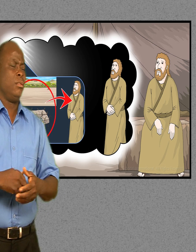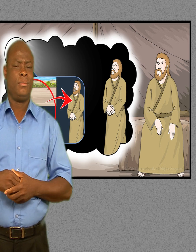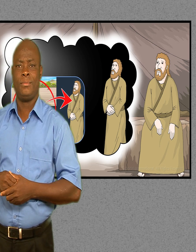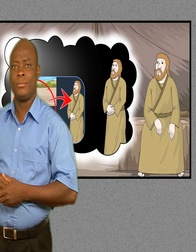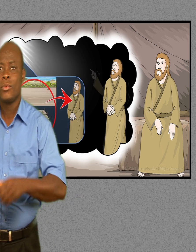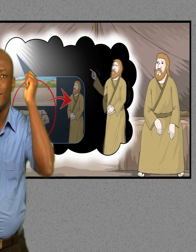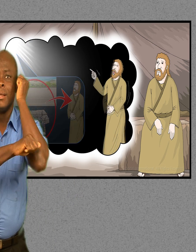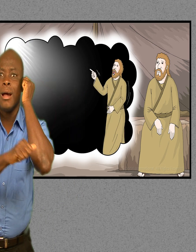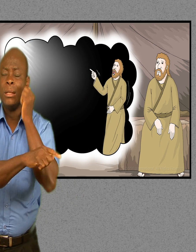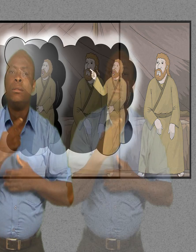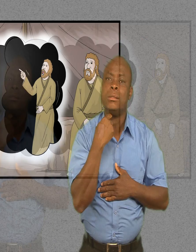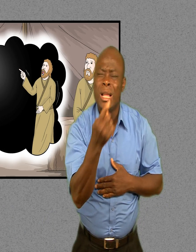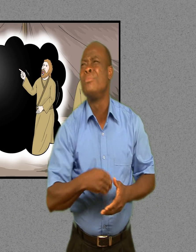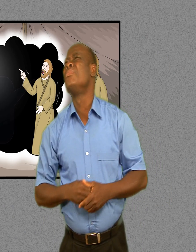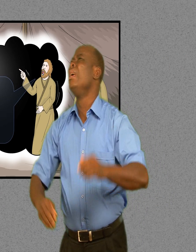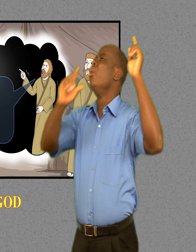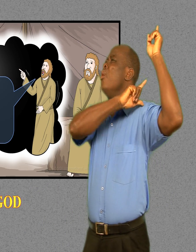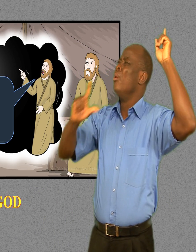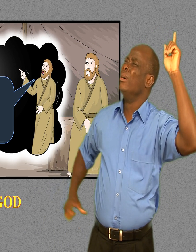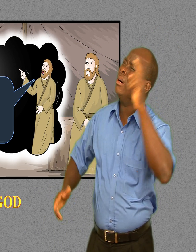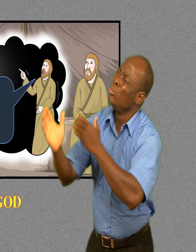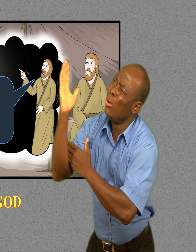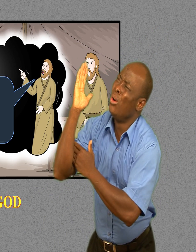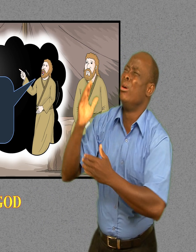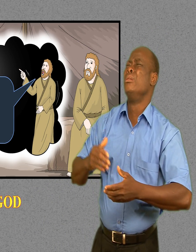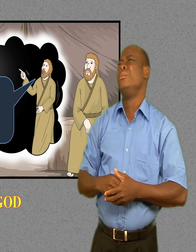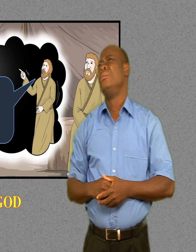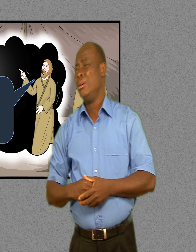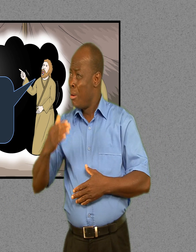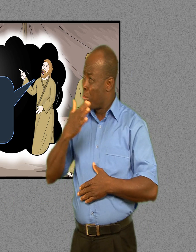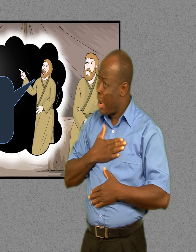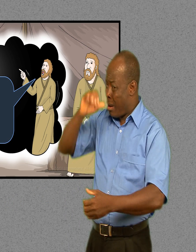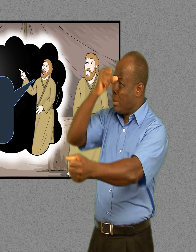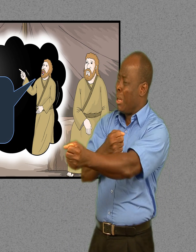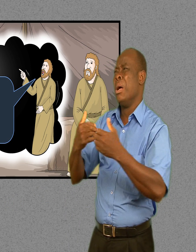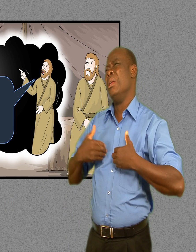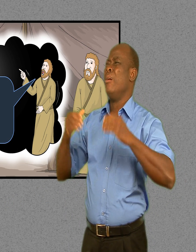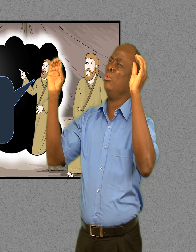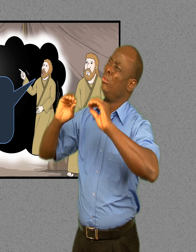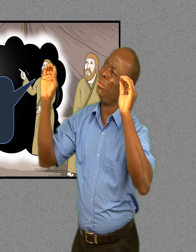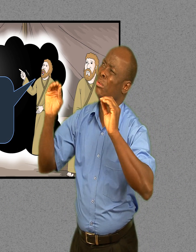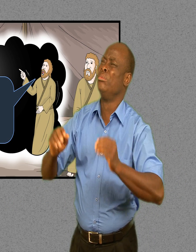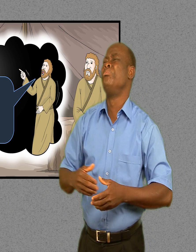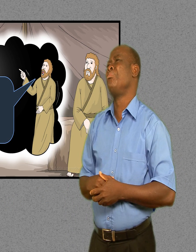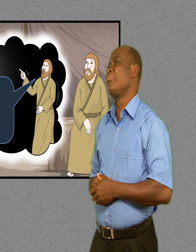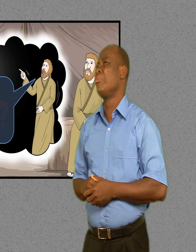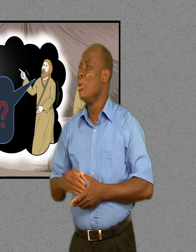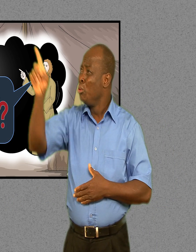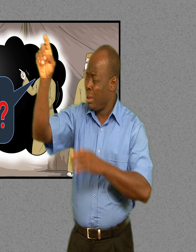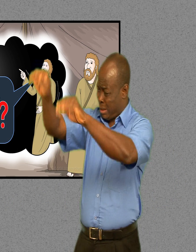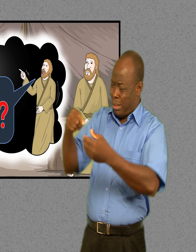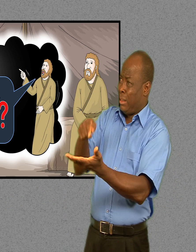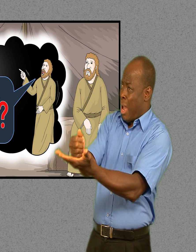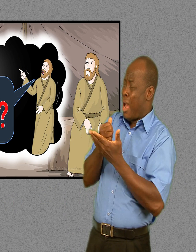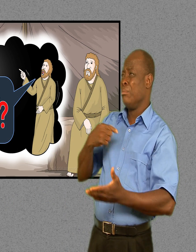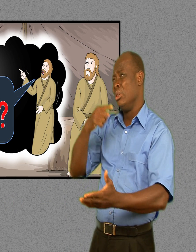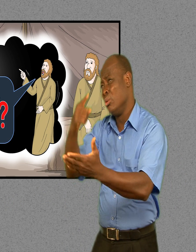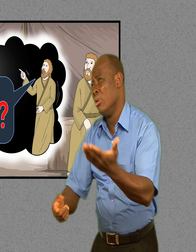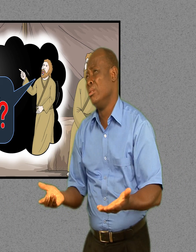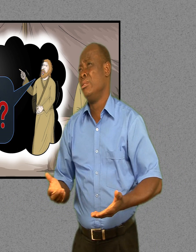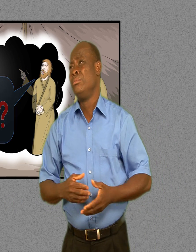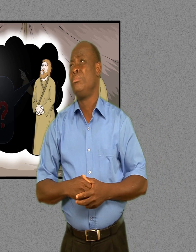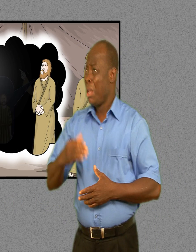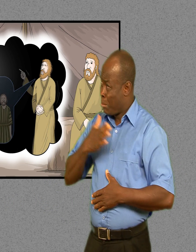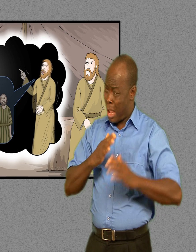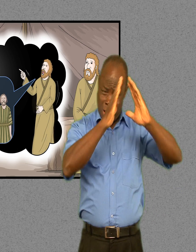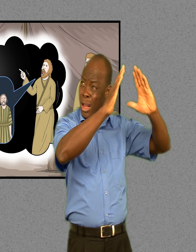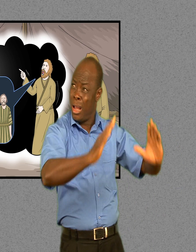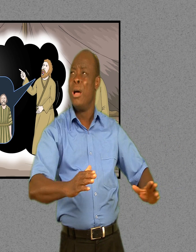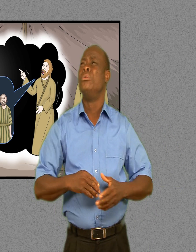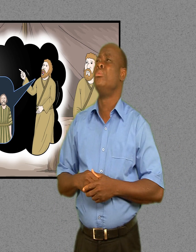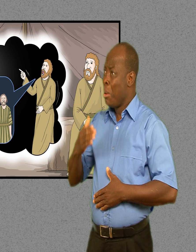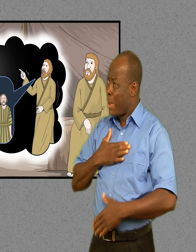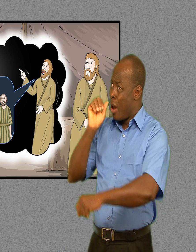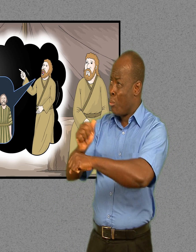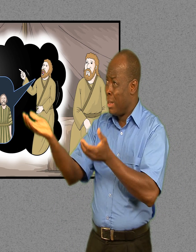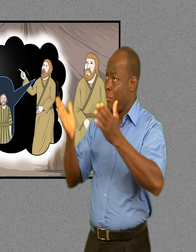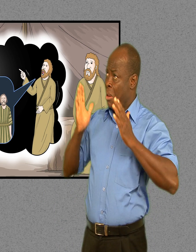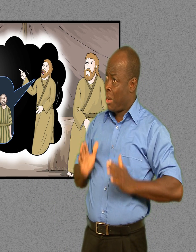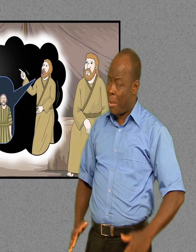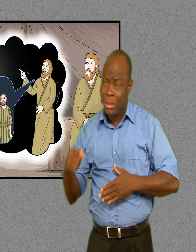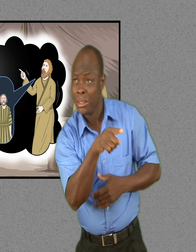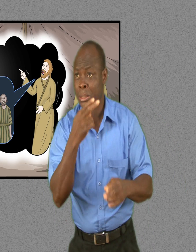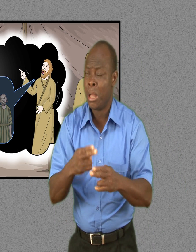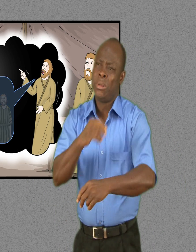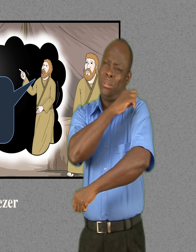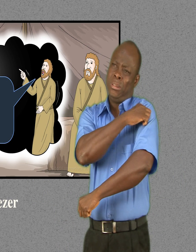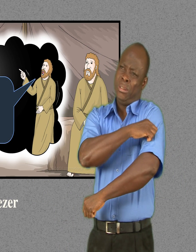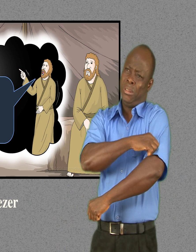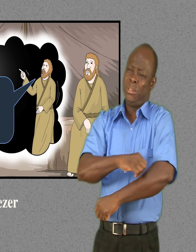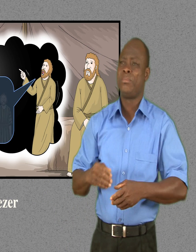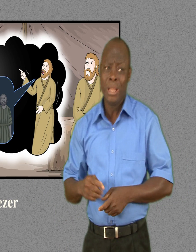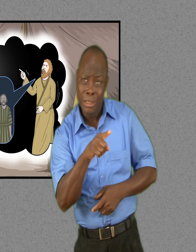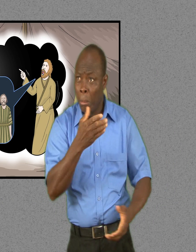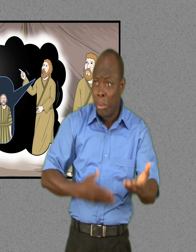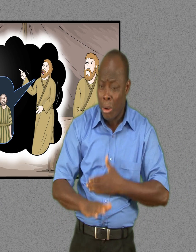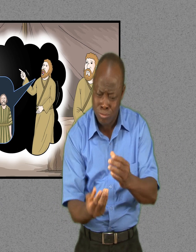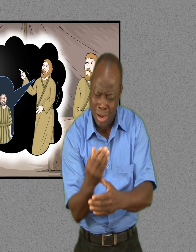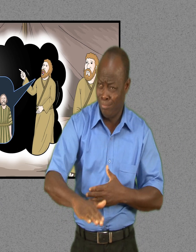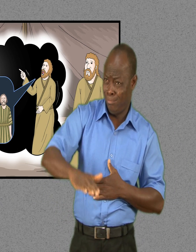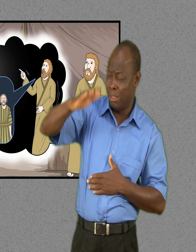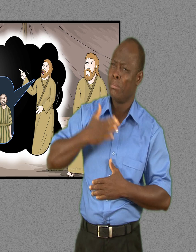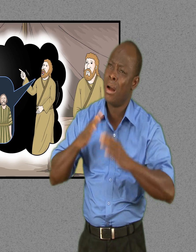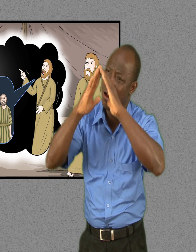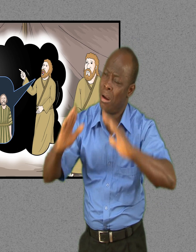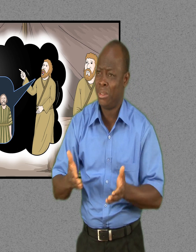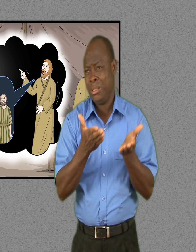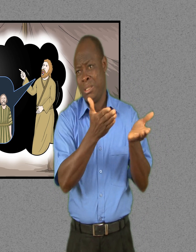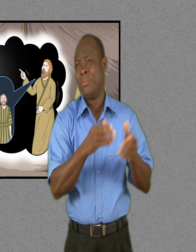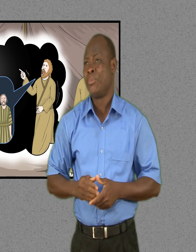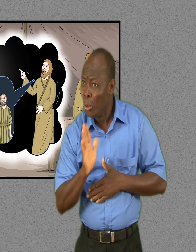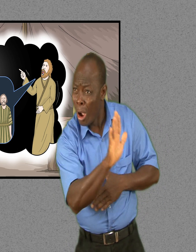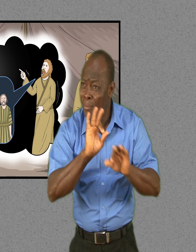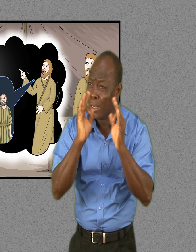But Abram replied, “O Lord GOD, what can You give me, since I remain childless, and the heir of my house is Eliezer of Damascus?”